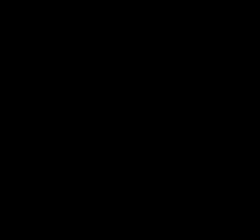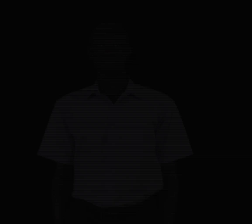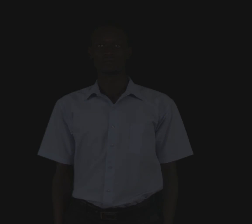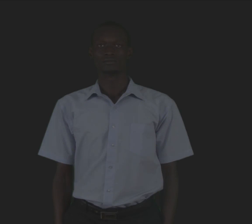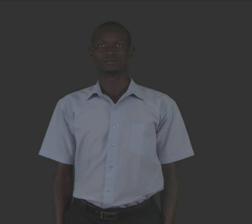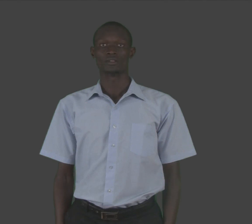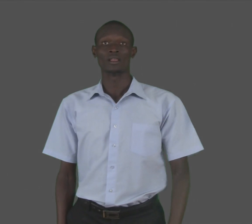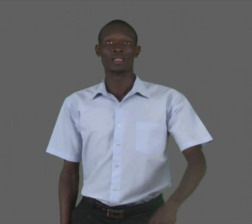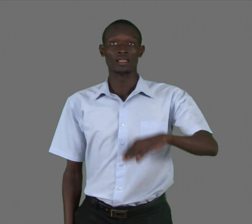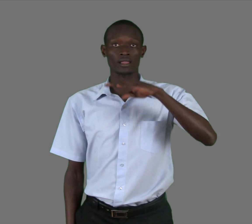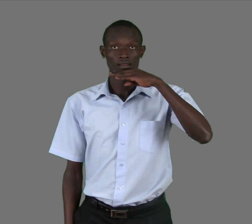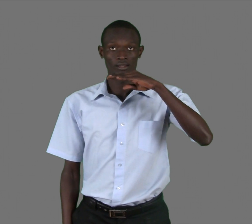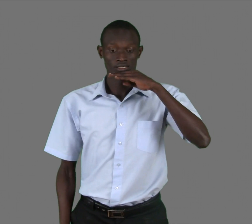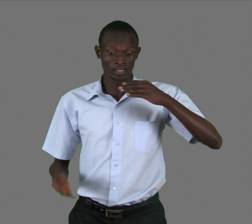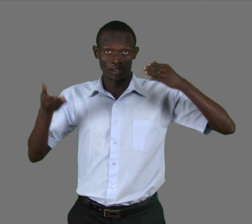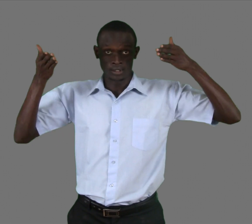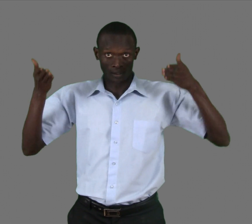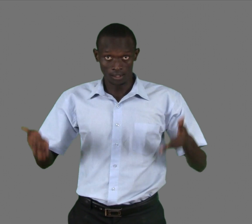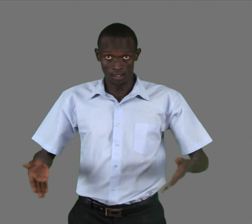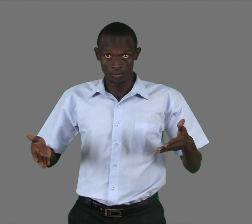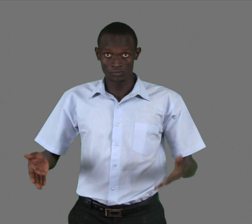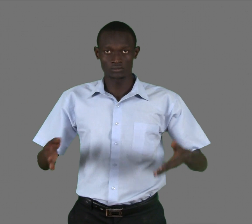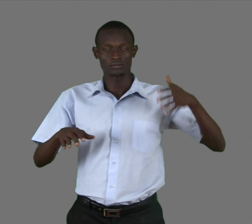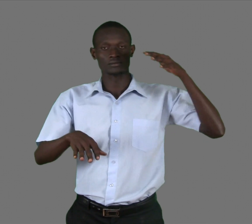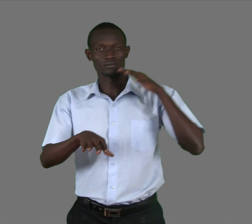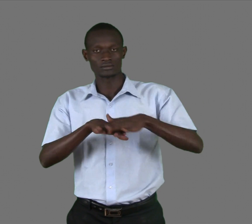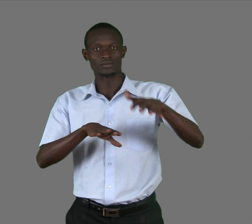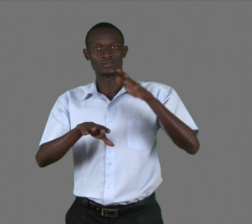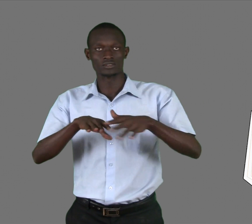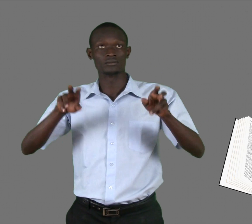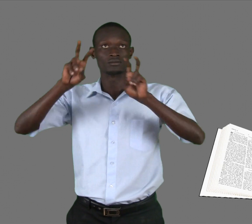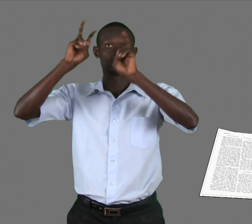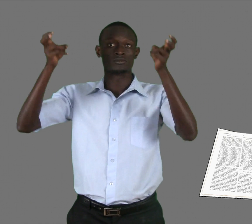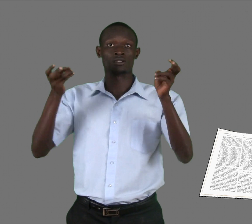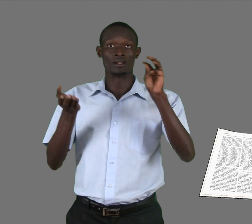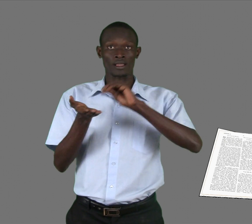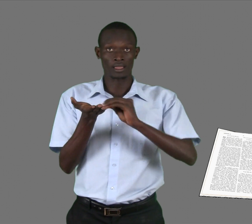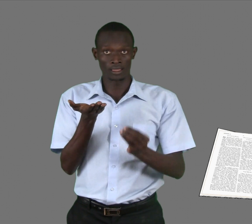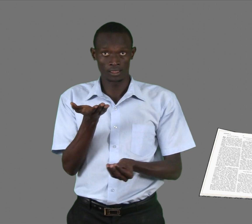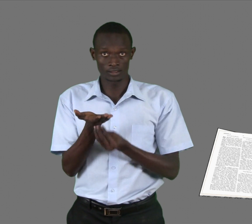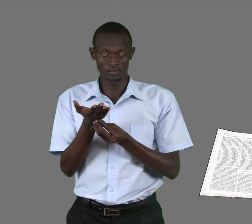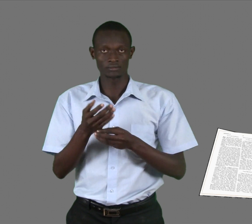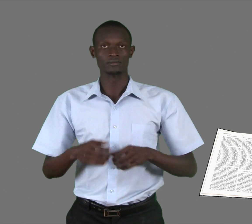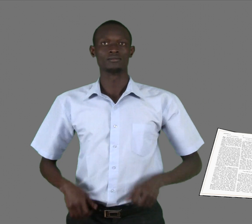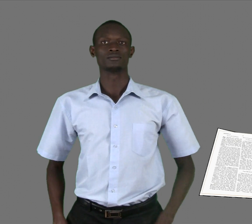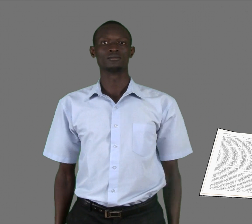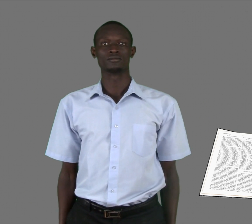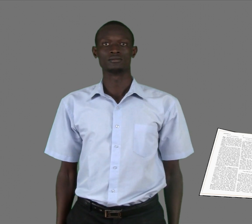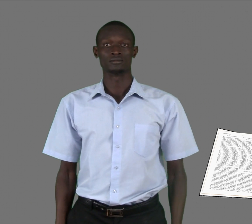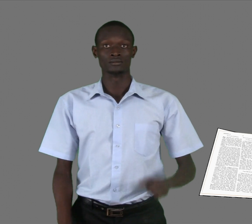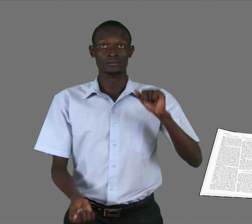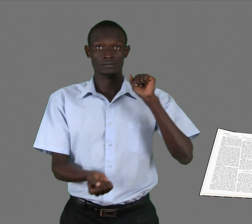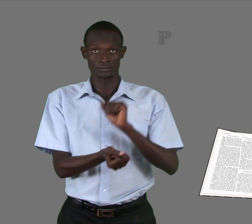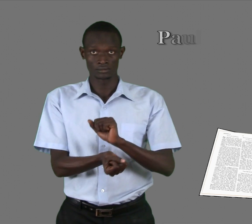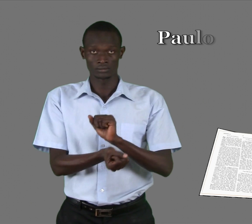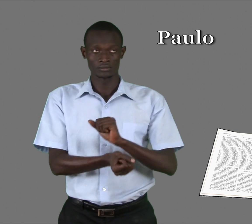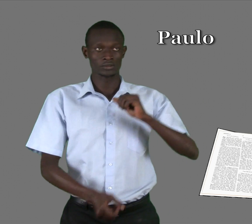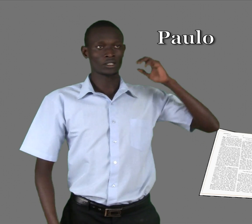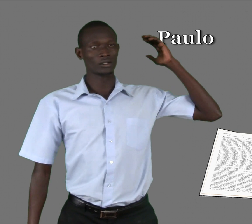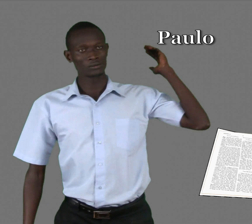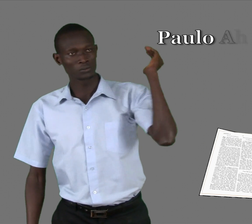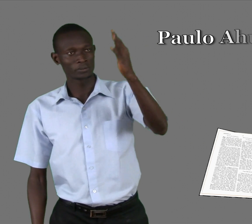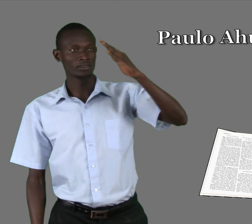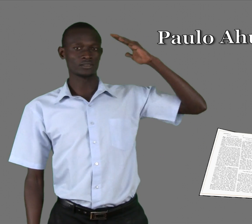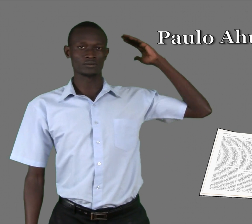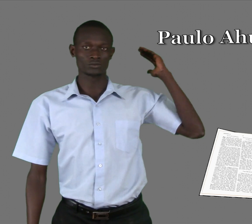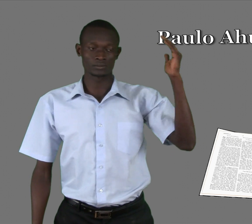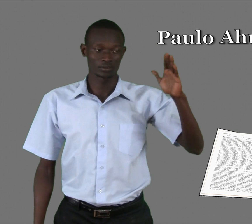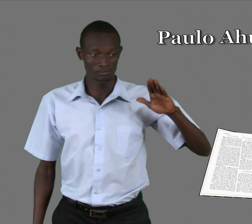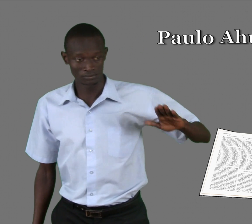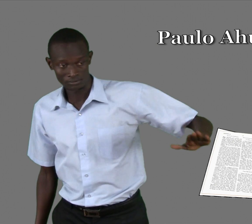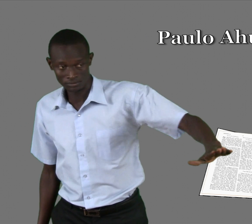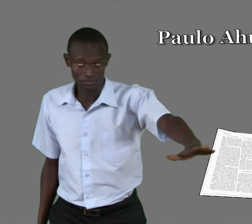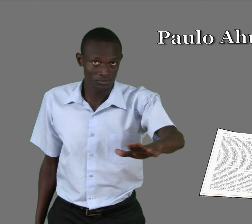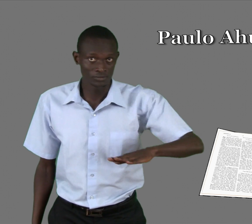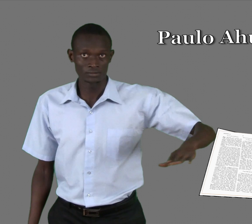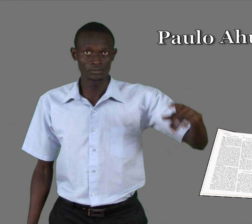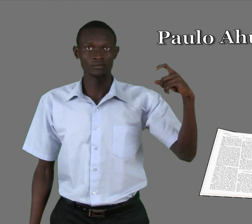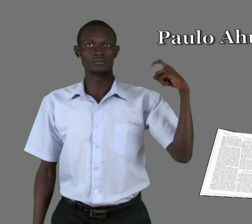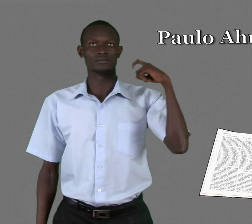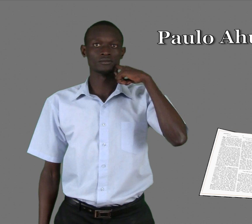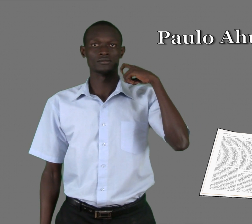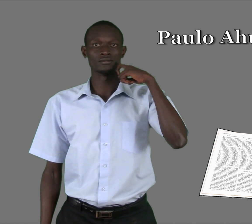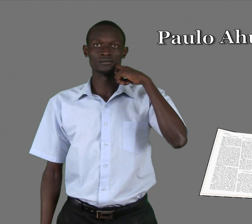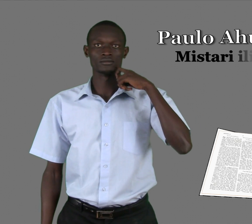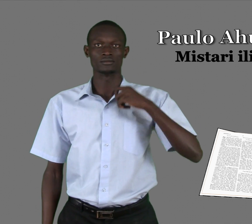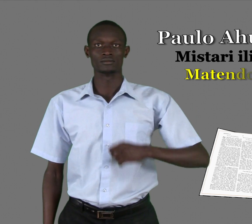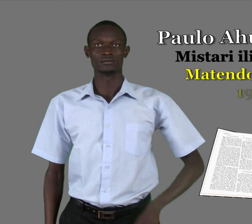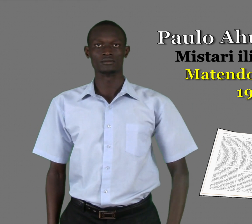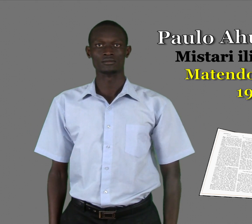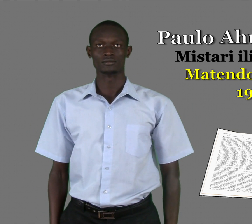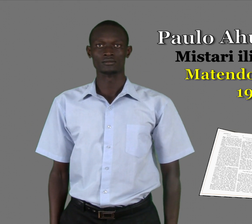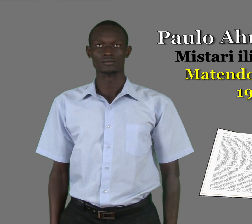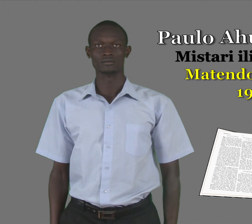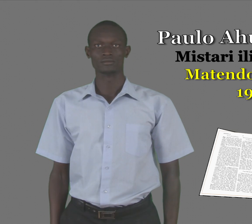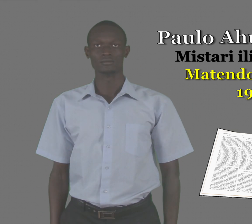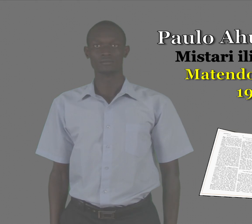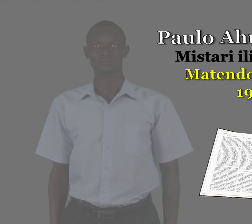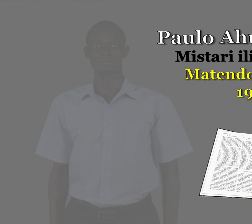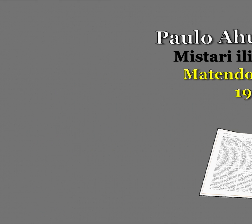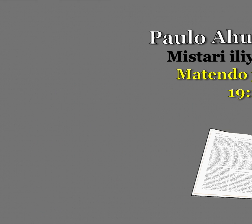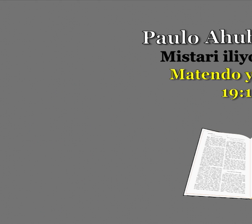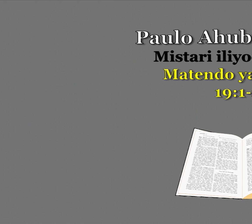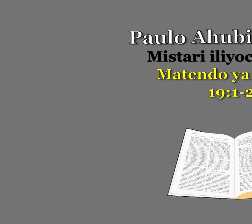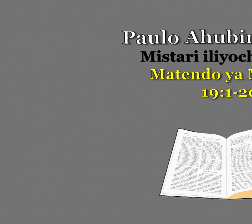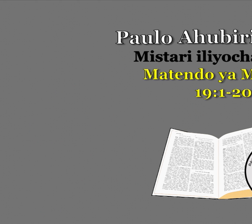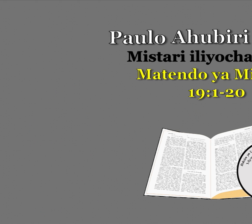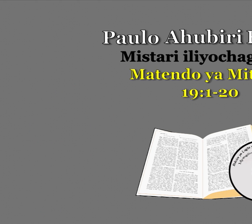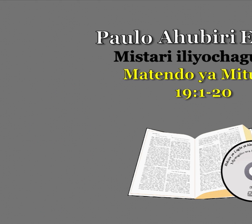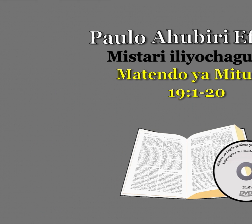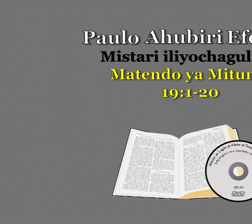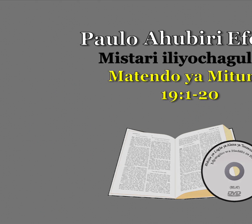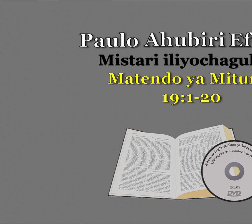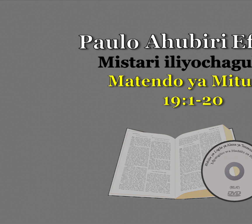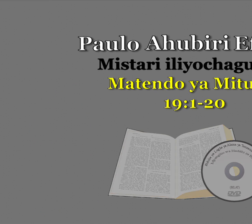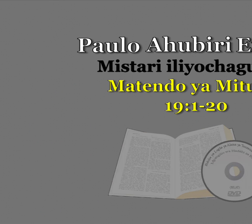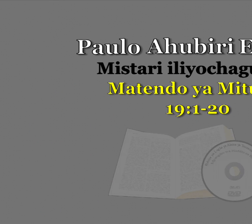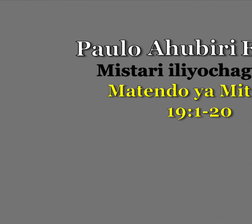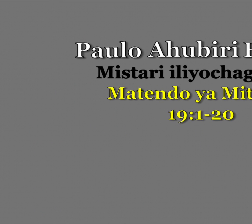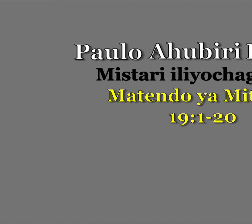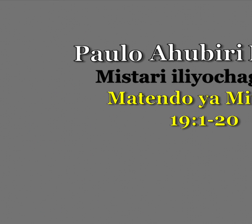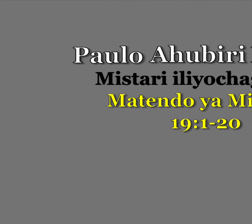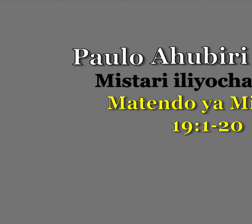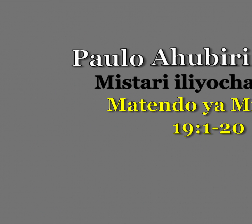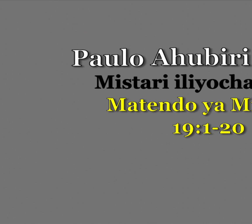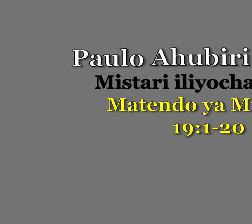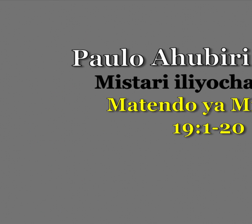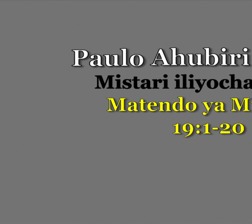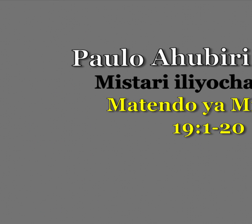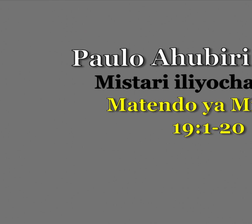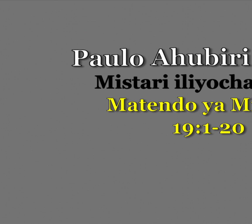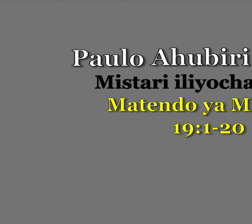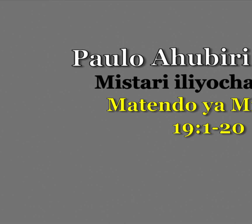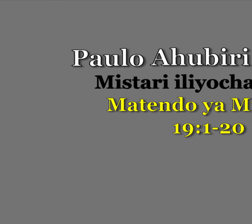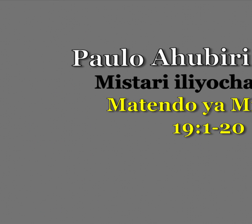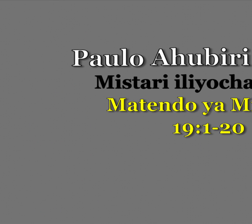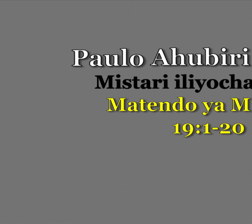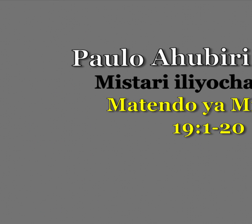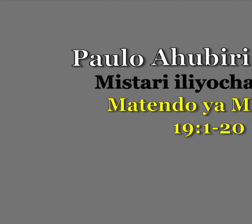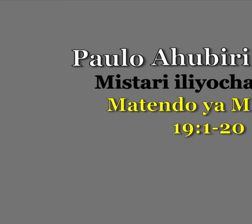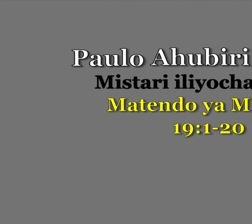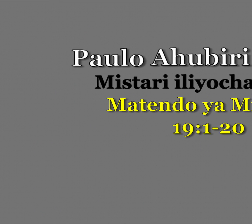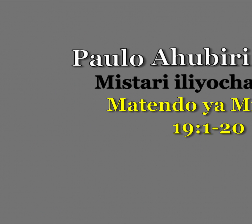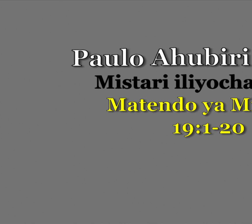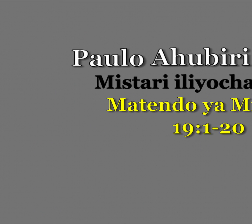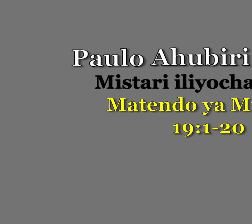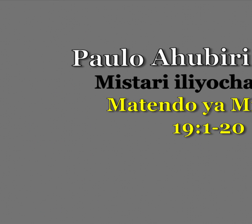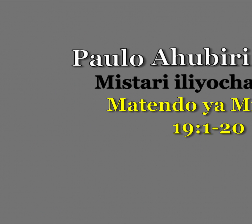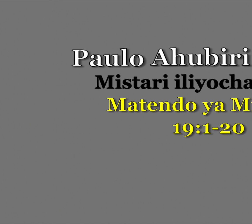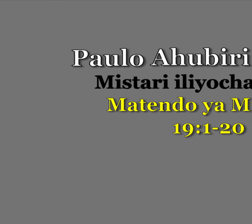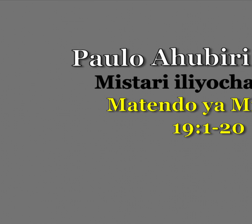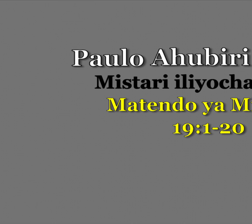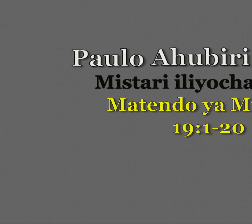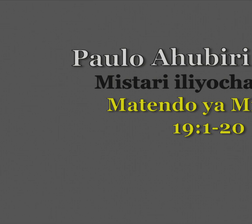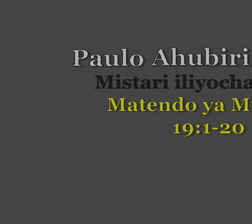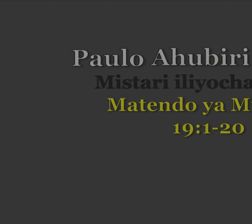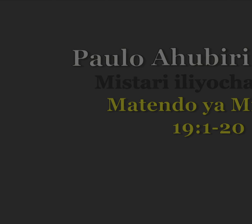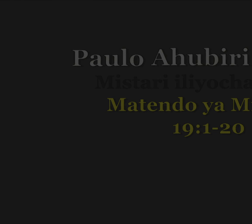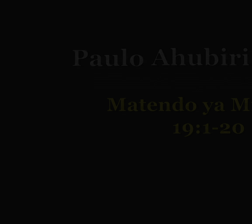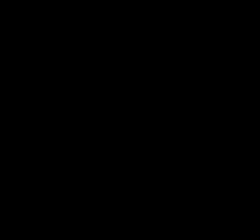Paul preaches in Ephesus